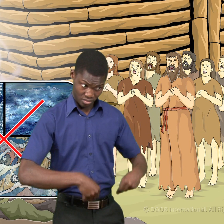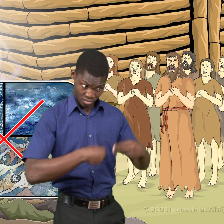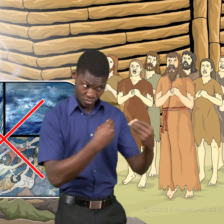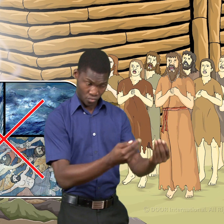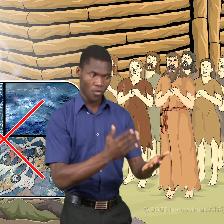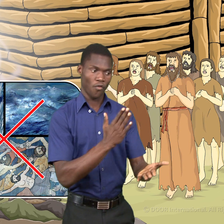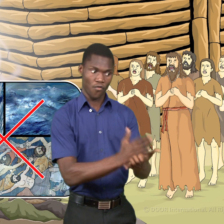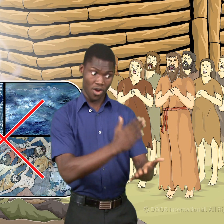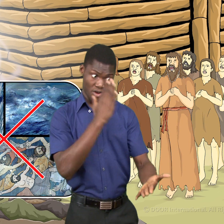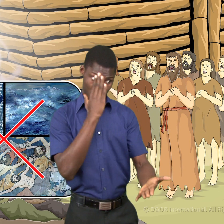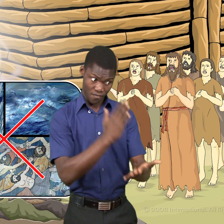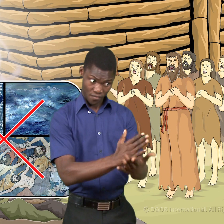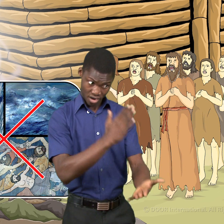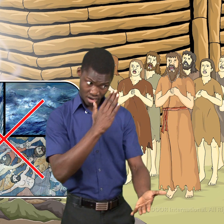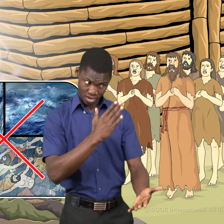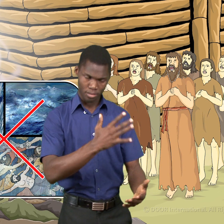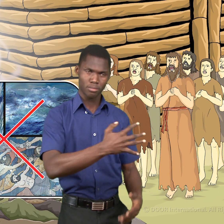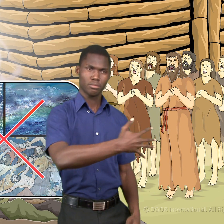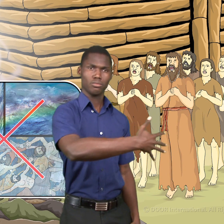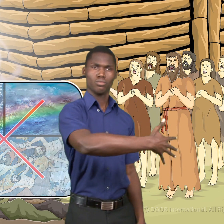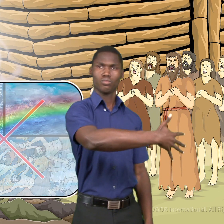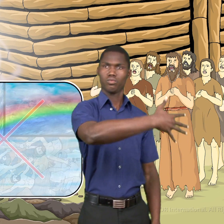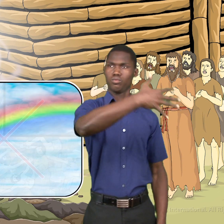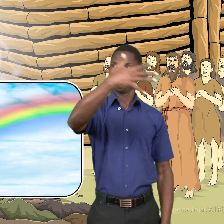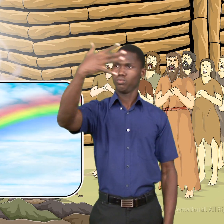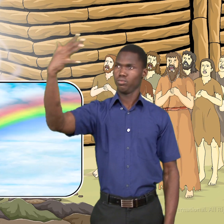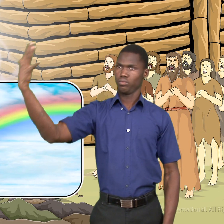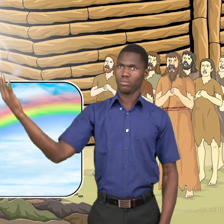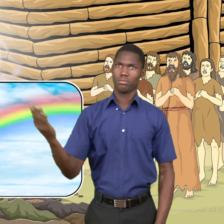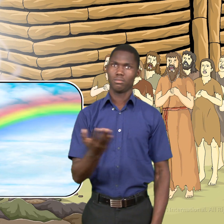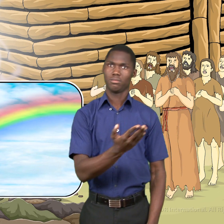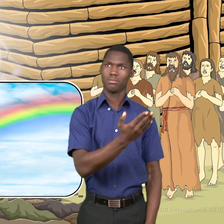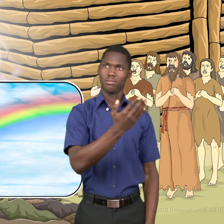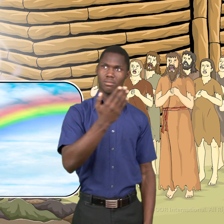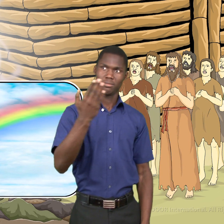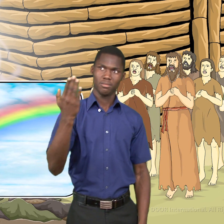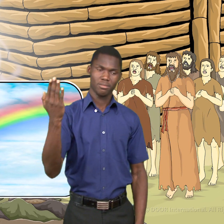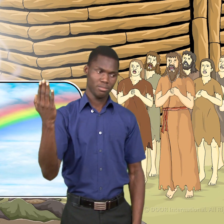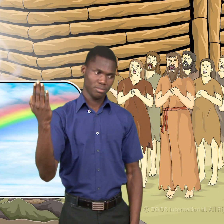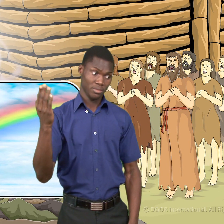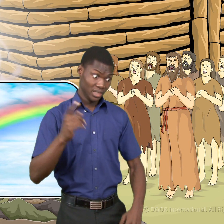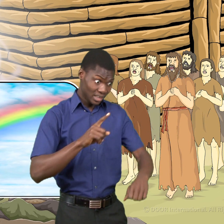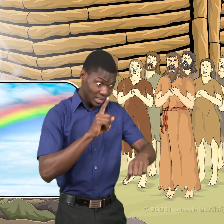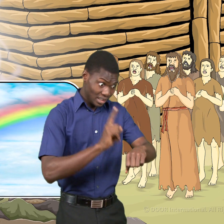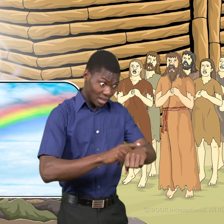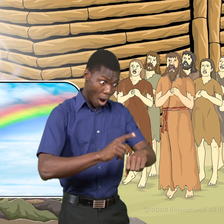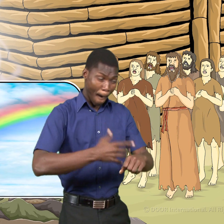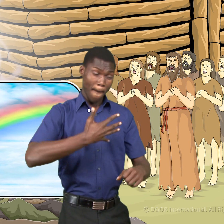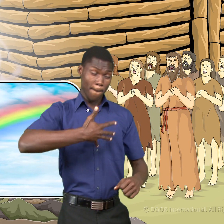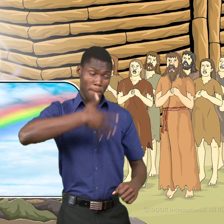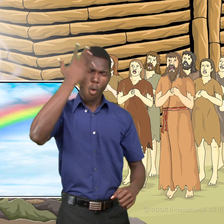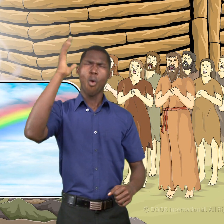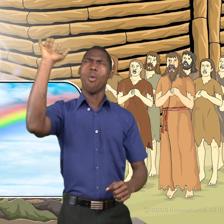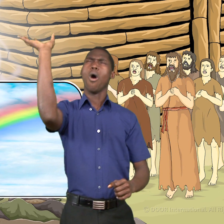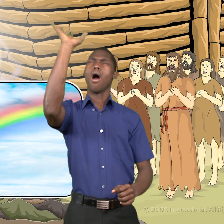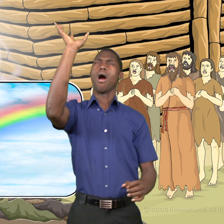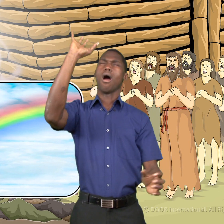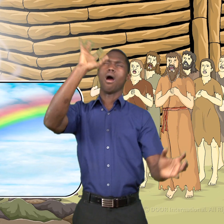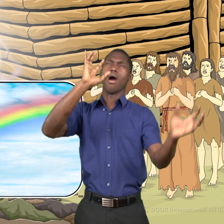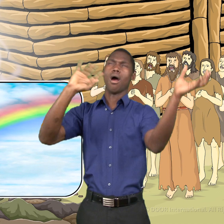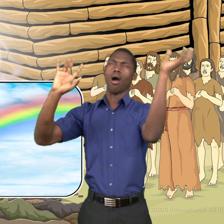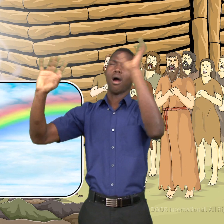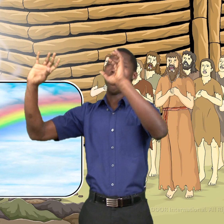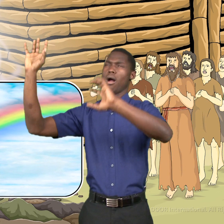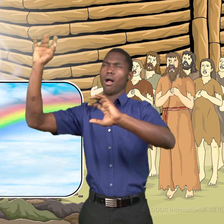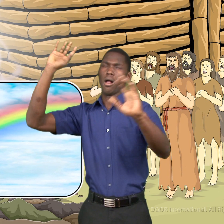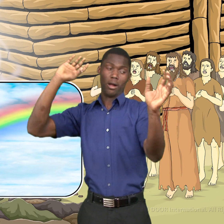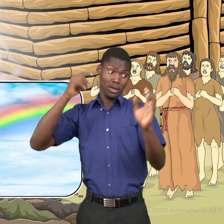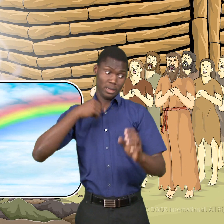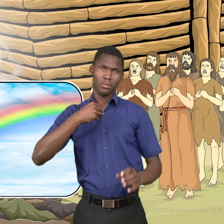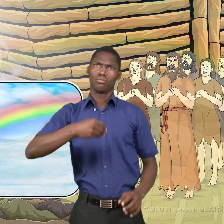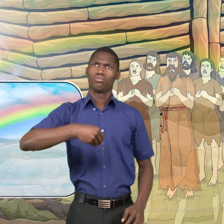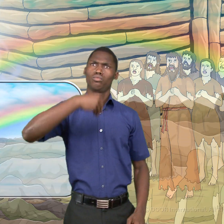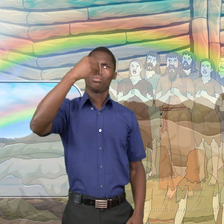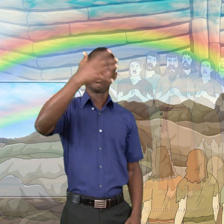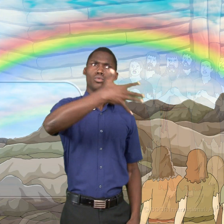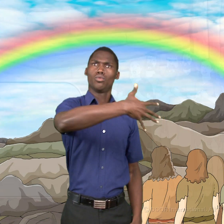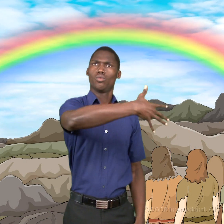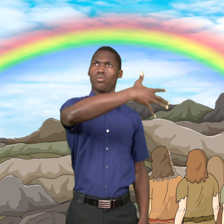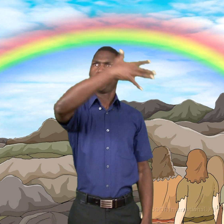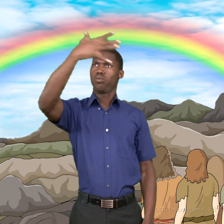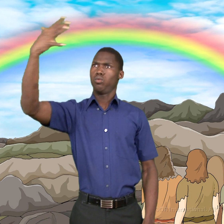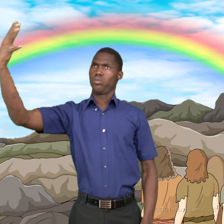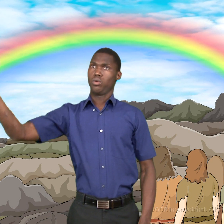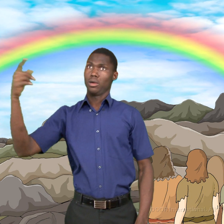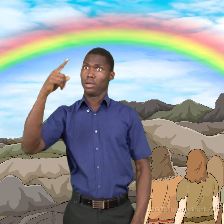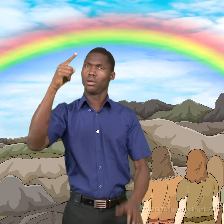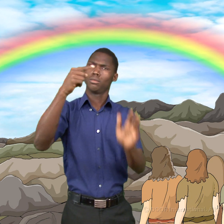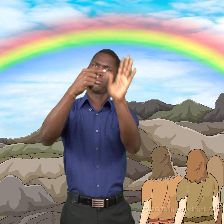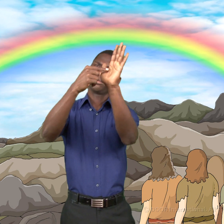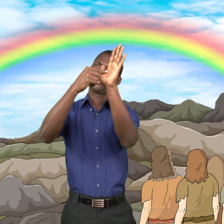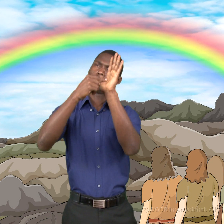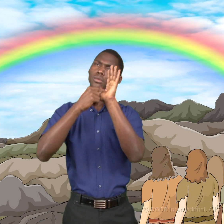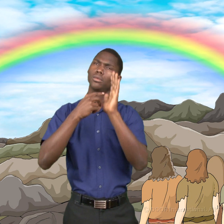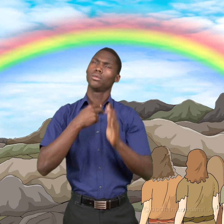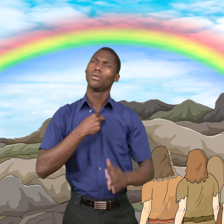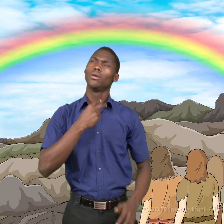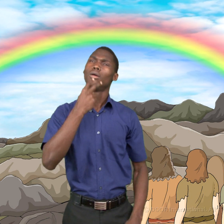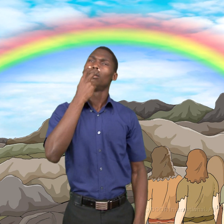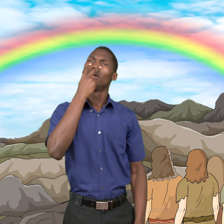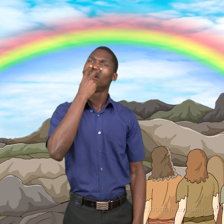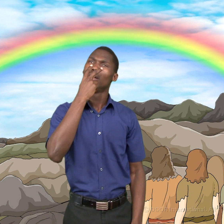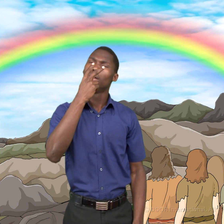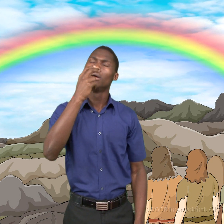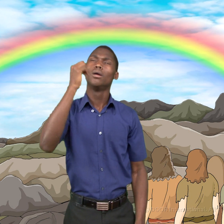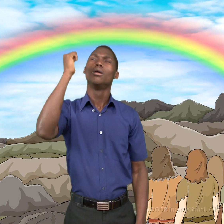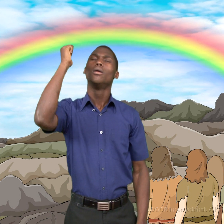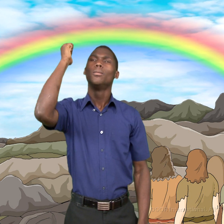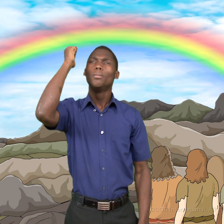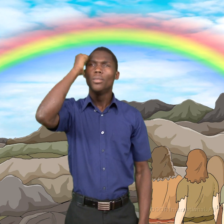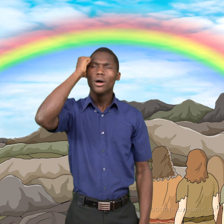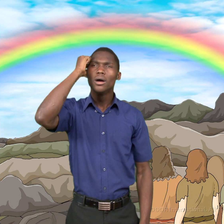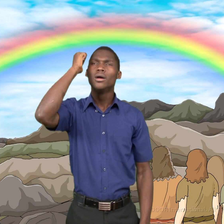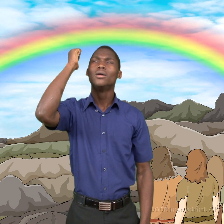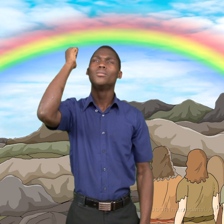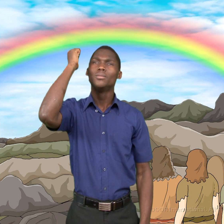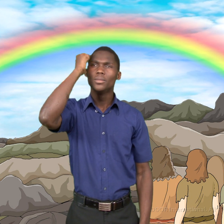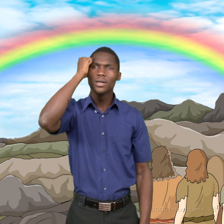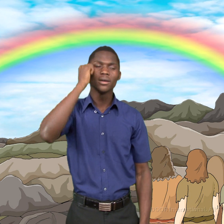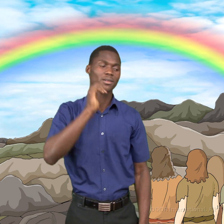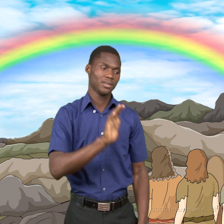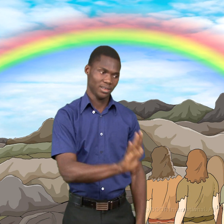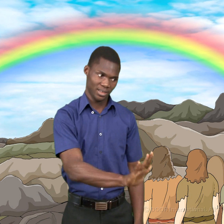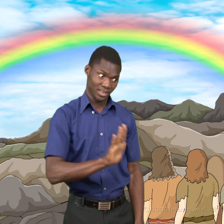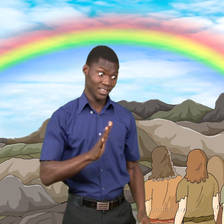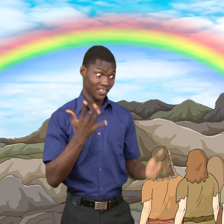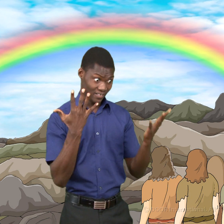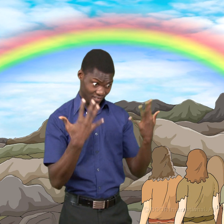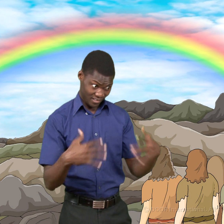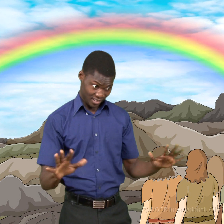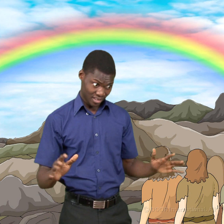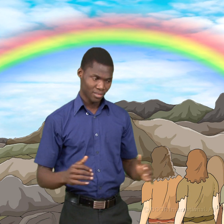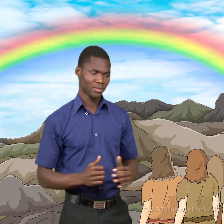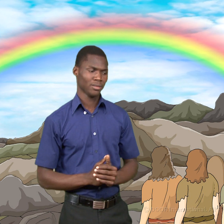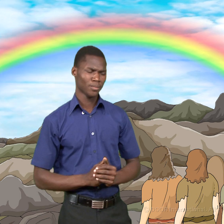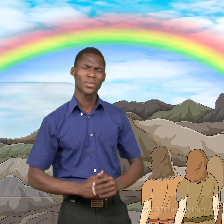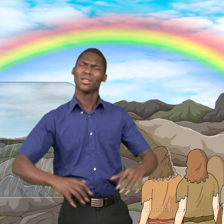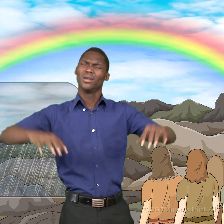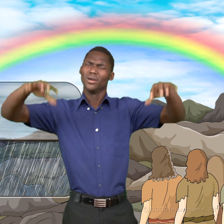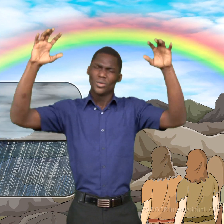And God said, “This is the sign of the covenant I am making between Me and you and every living creature with you, a covenant for all generations to come: I have set My rainbow in the clouds, and it will be a sign of the covenant between Me and the earth.